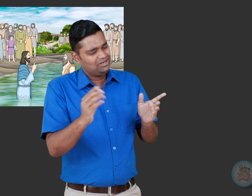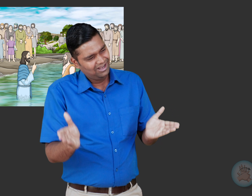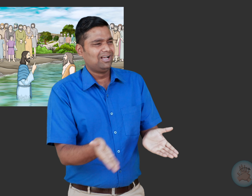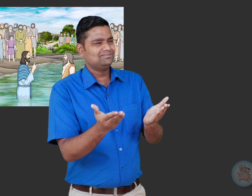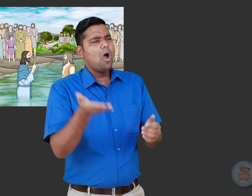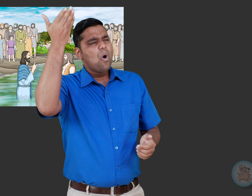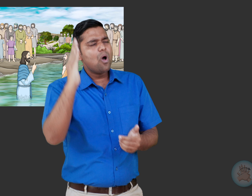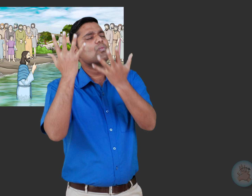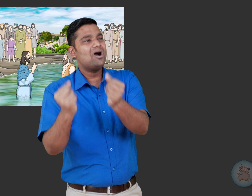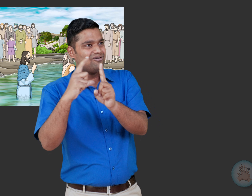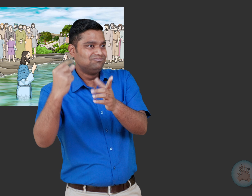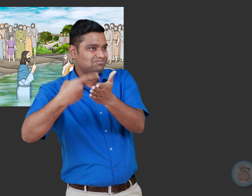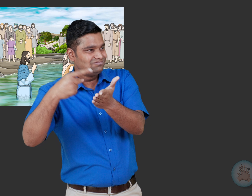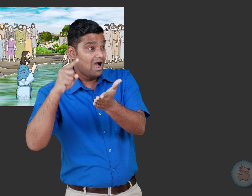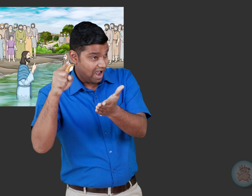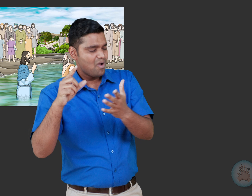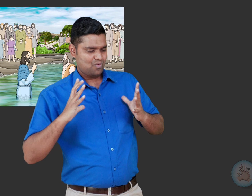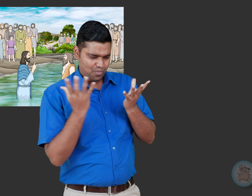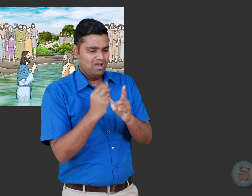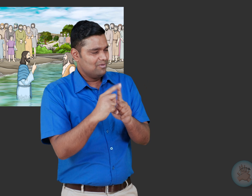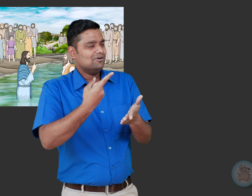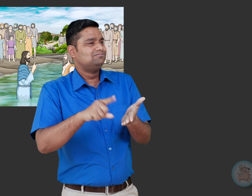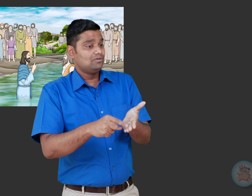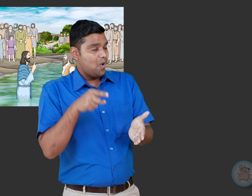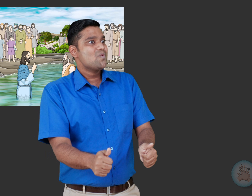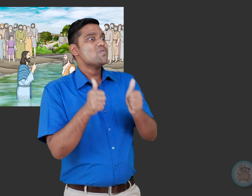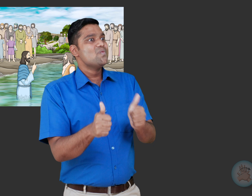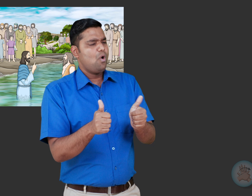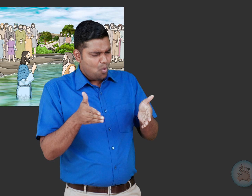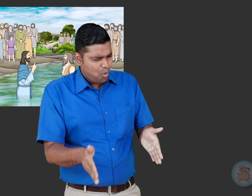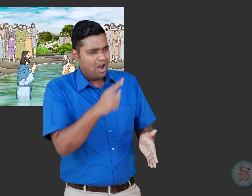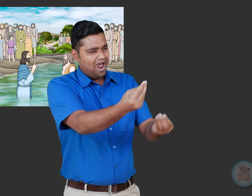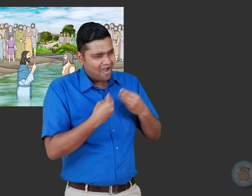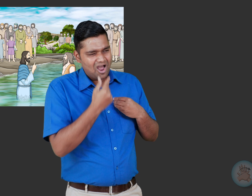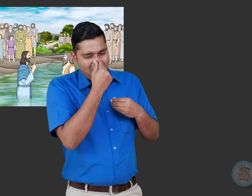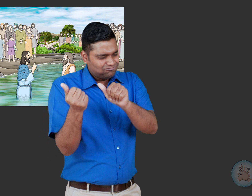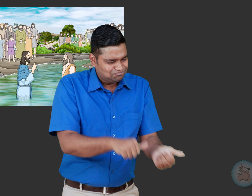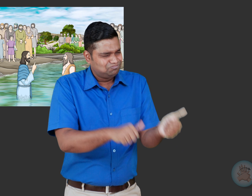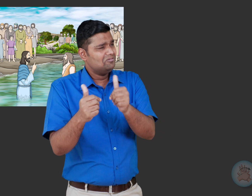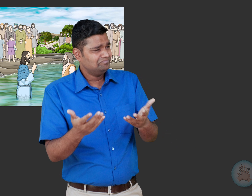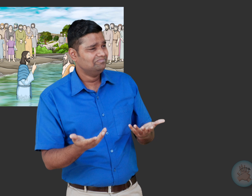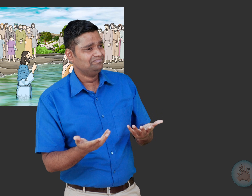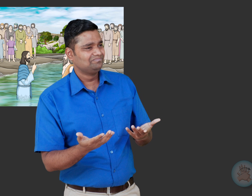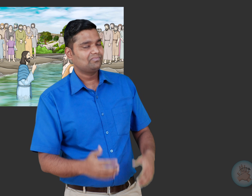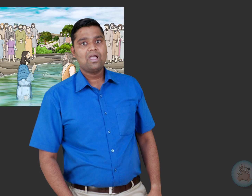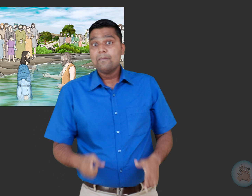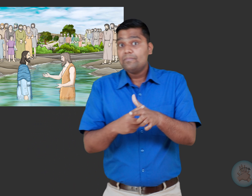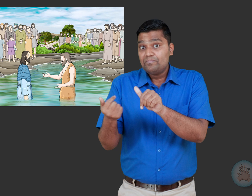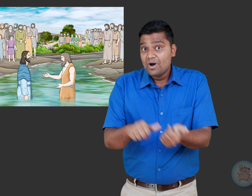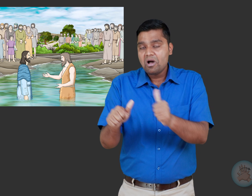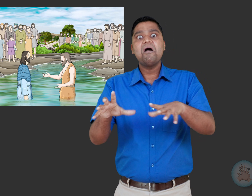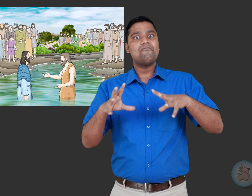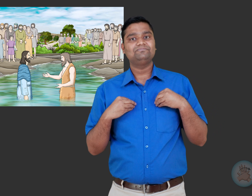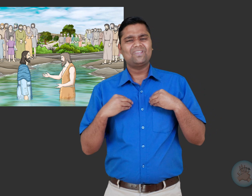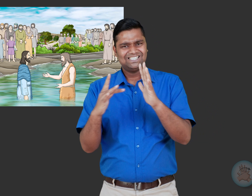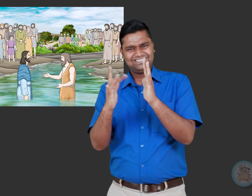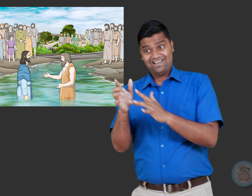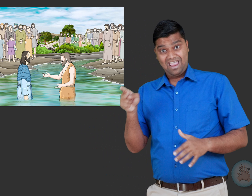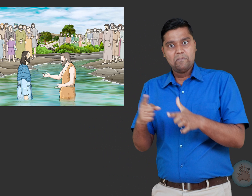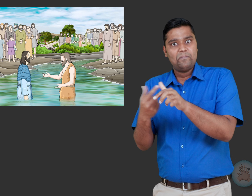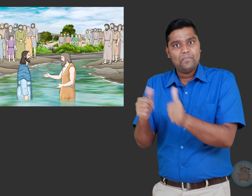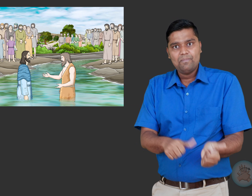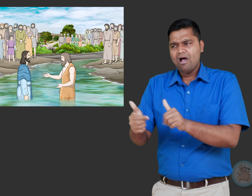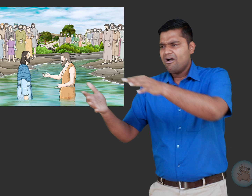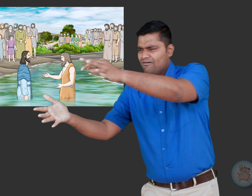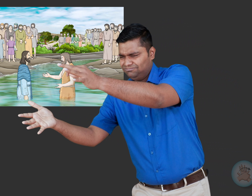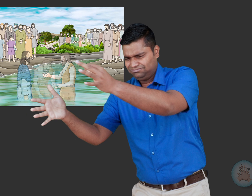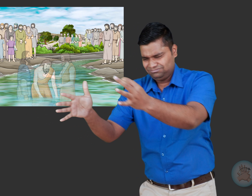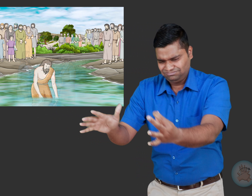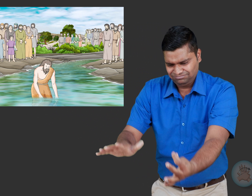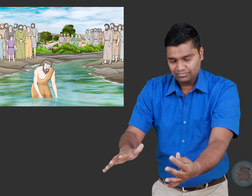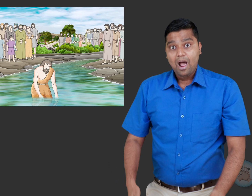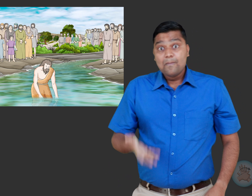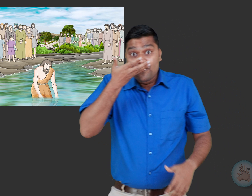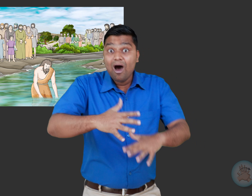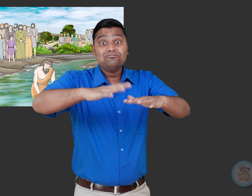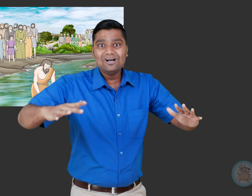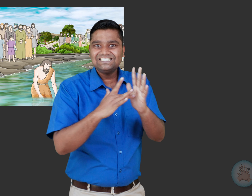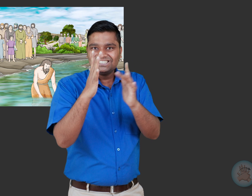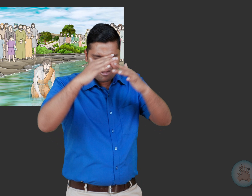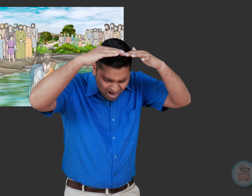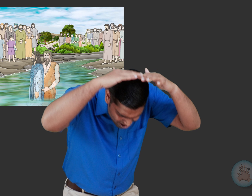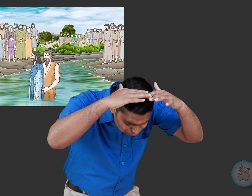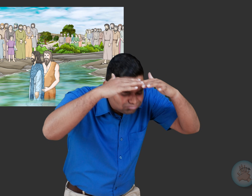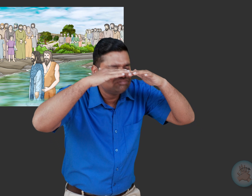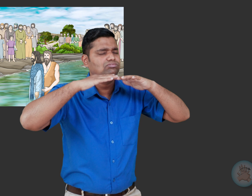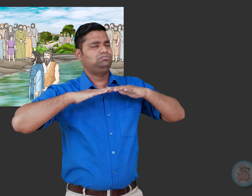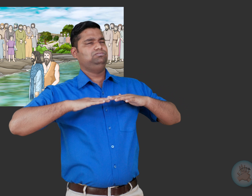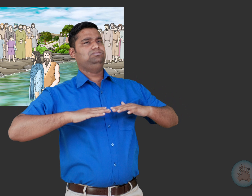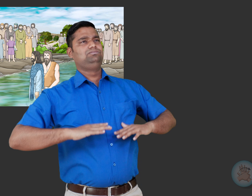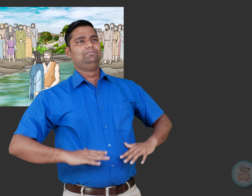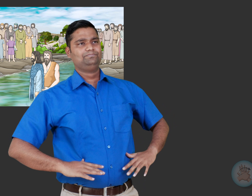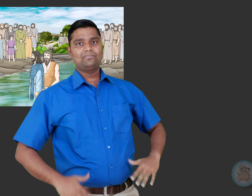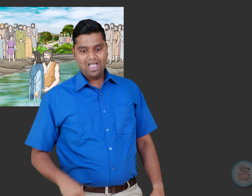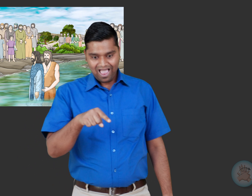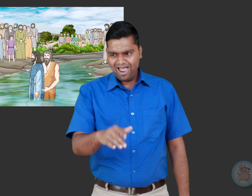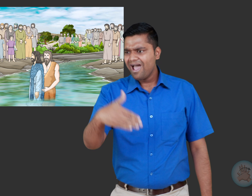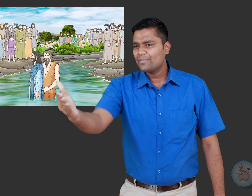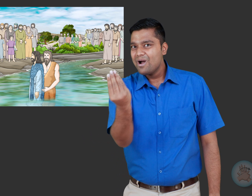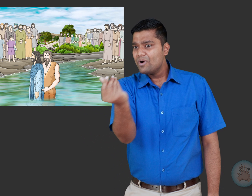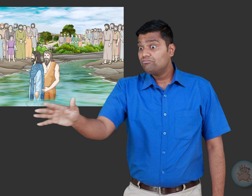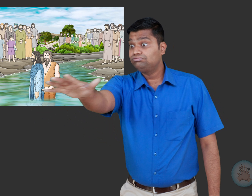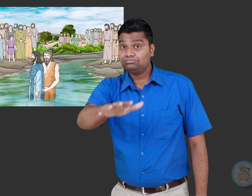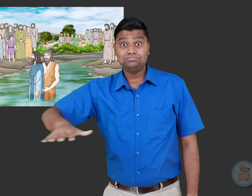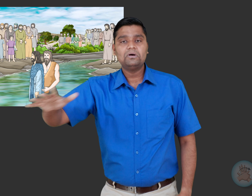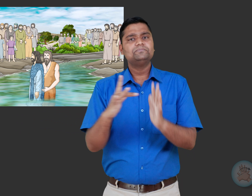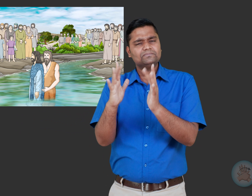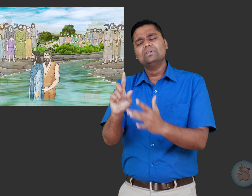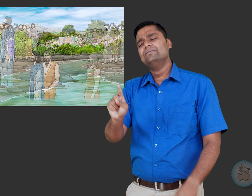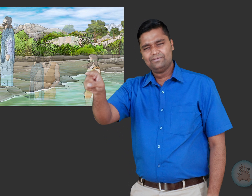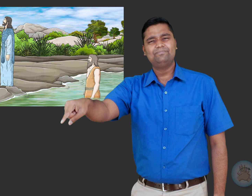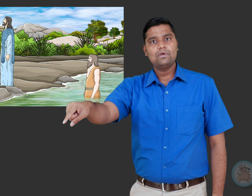“Let it be so now,” Jesus replied. “It is fitting for us to fulfill all righteousness in this way.”